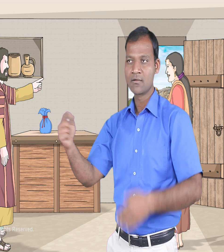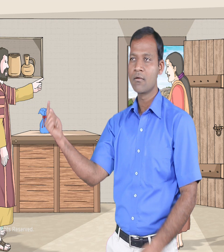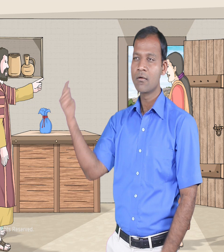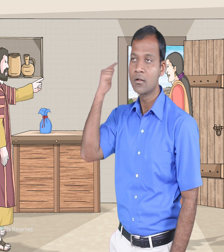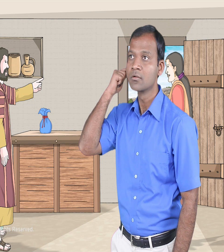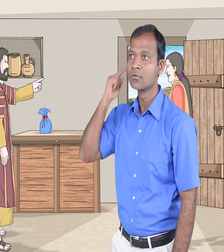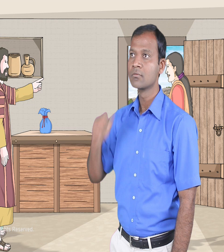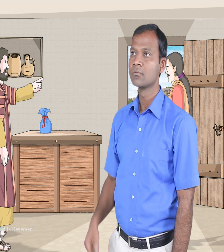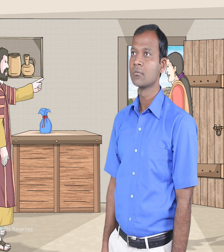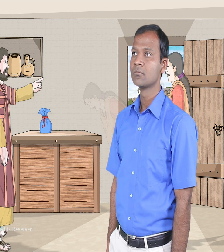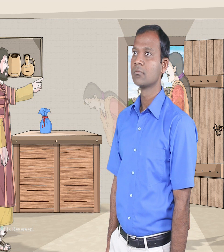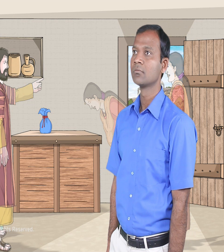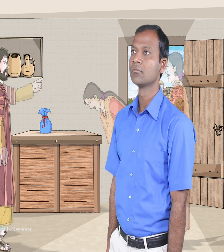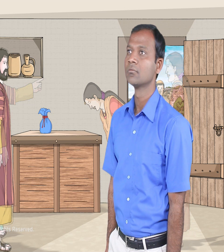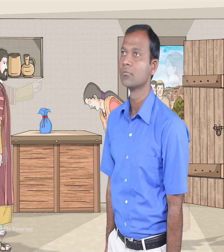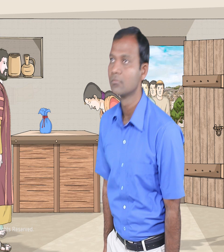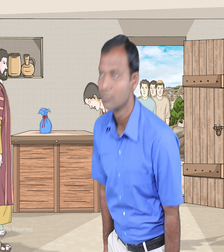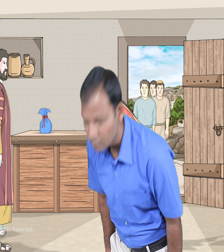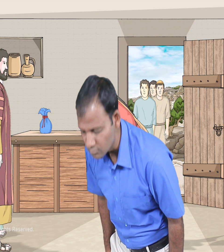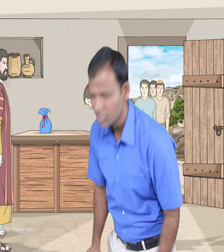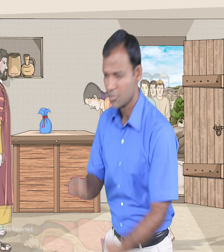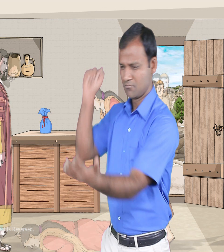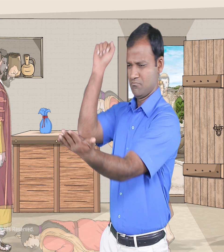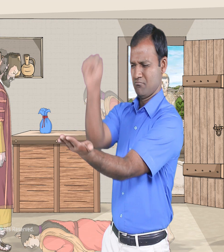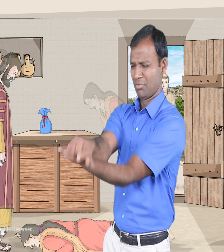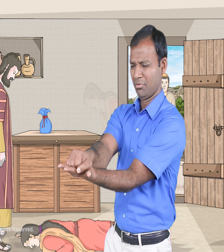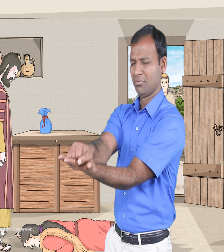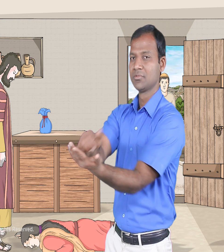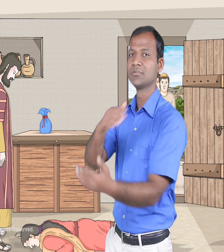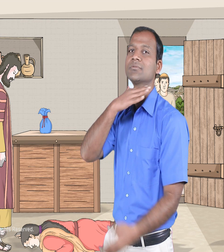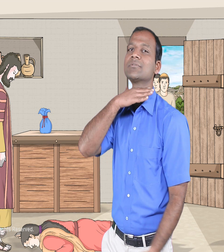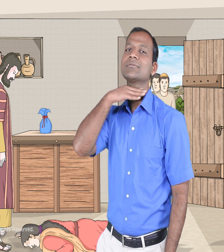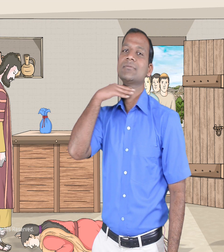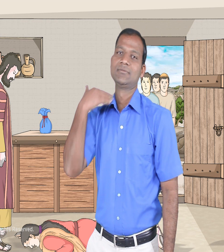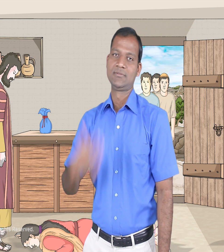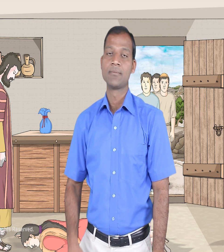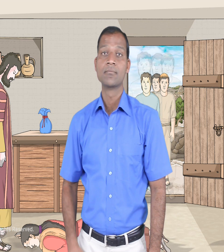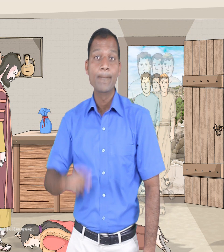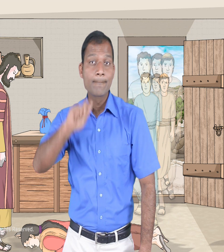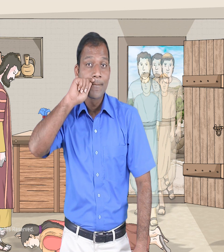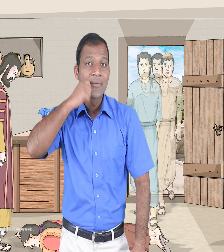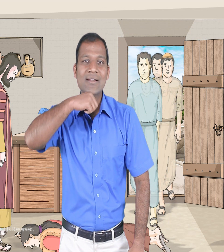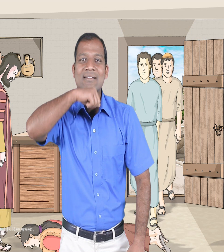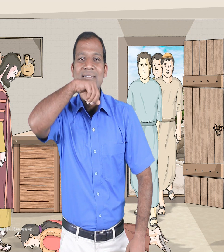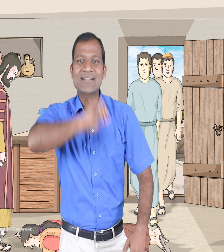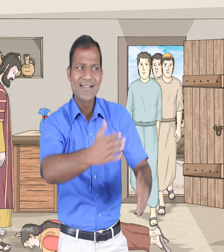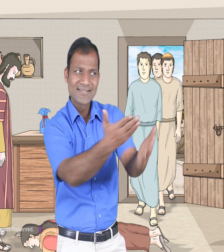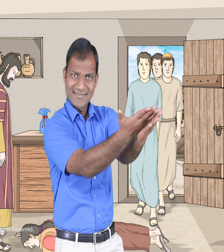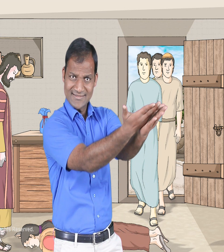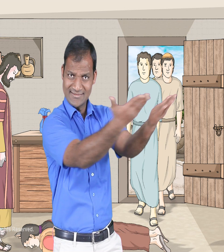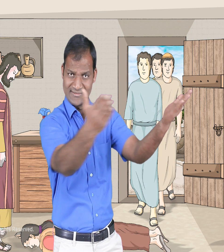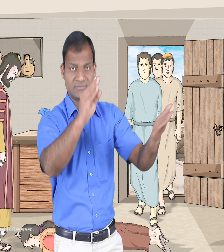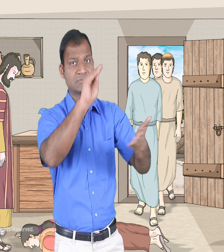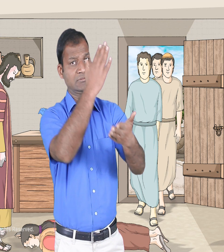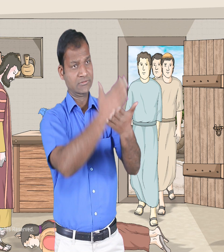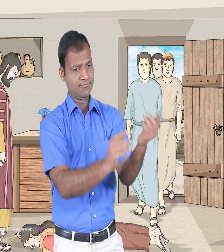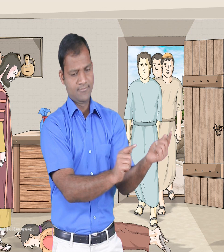At that instant she fell down at his feet and died.